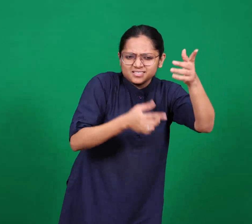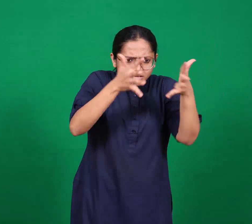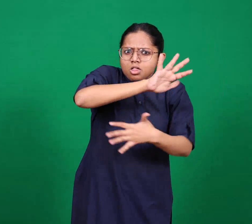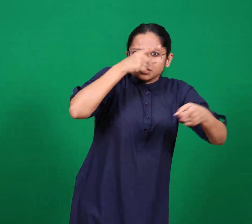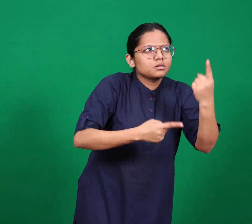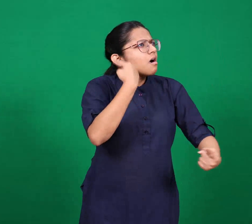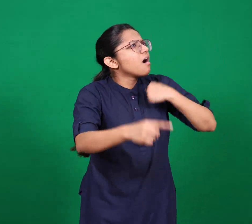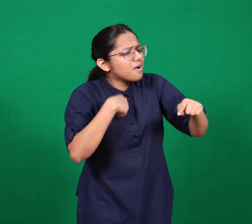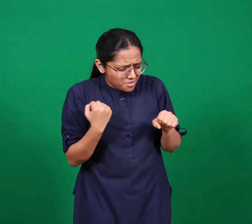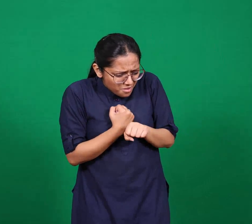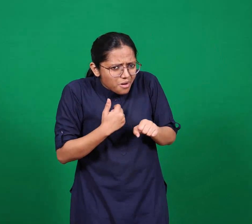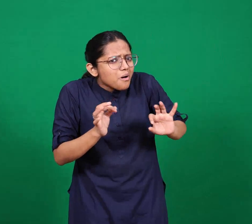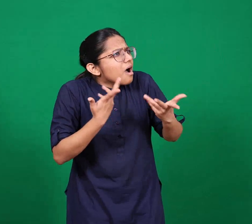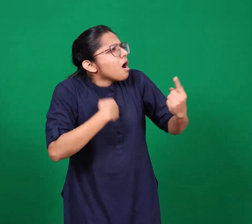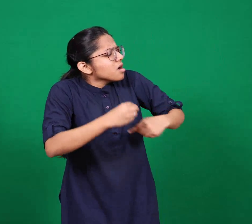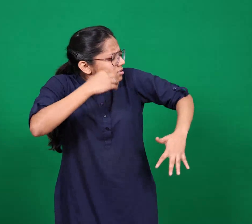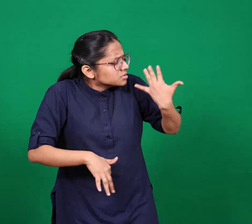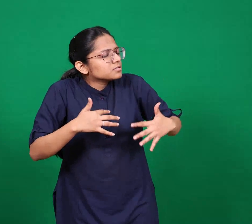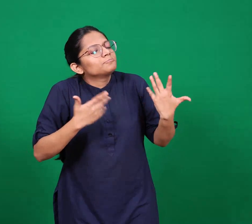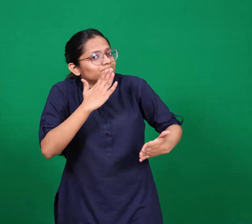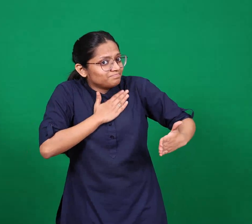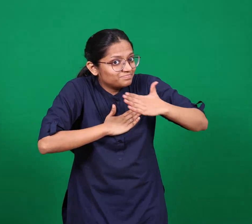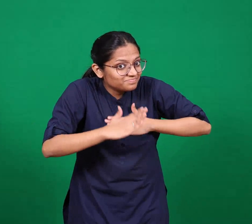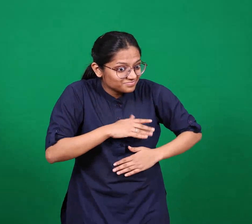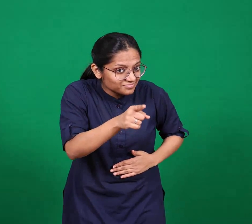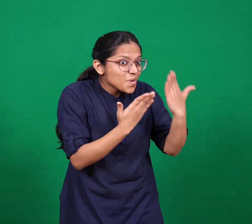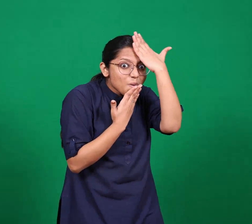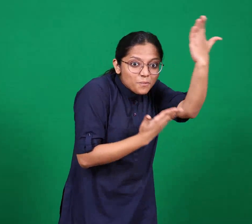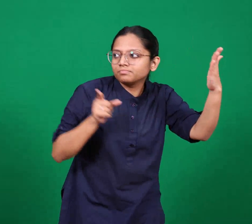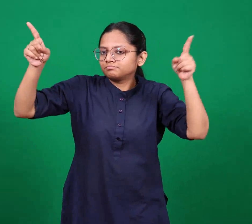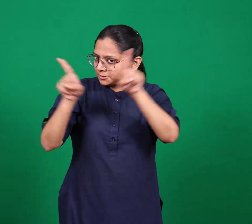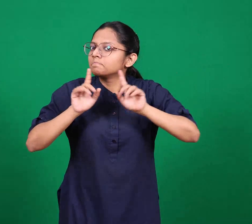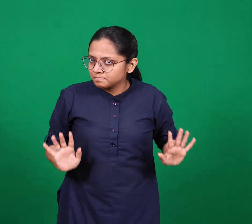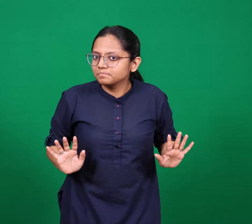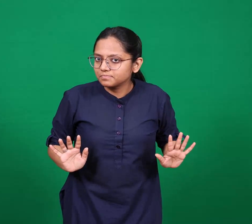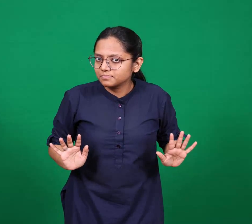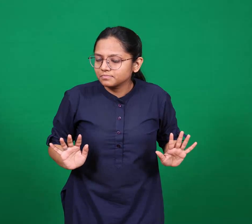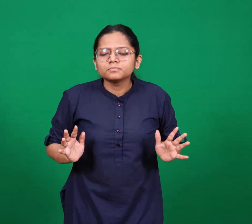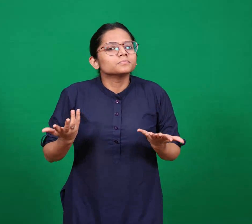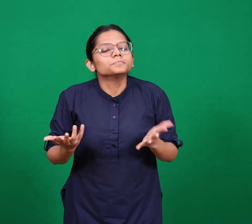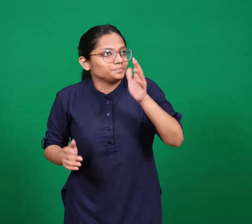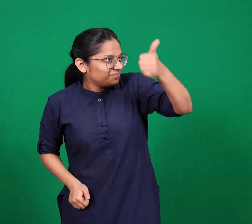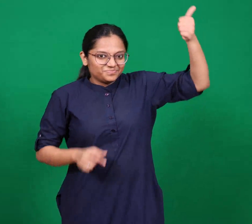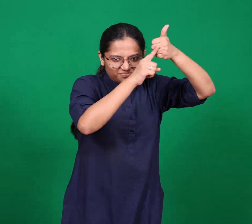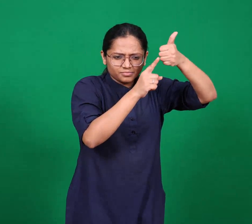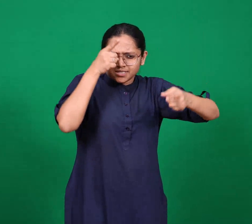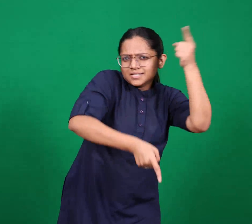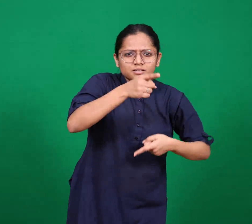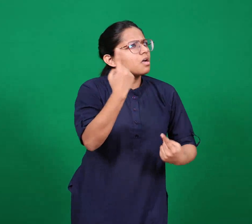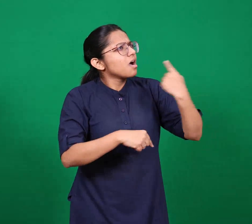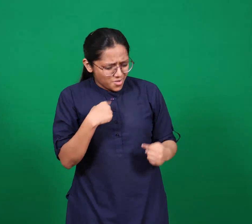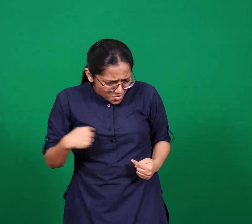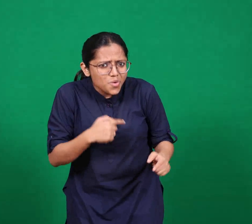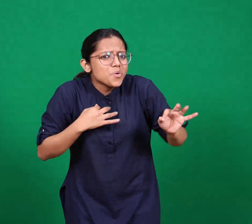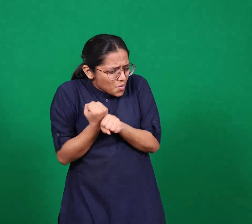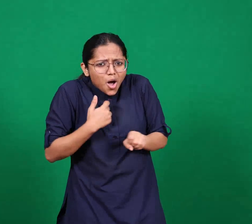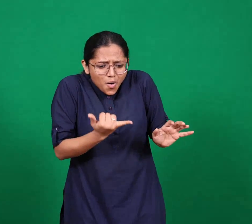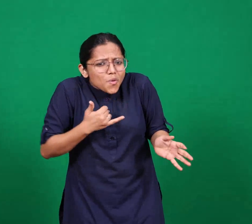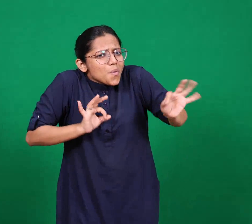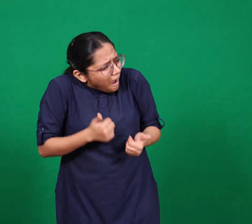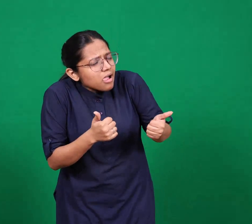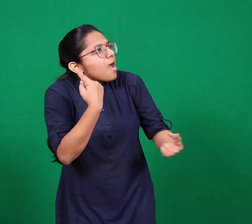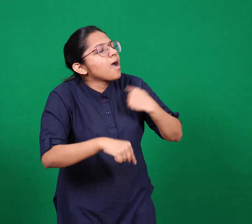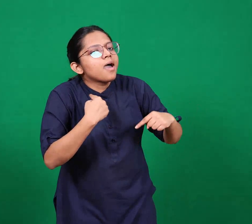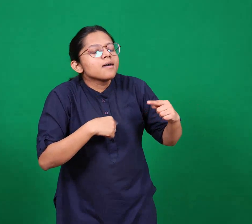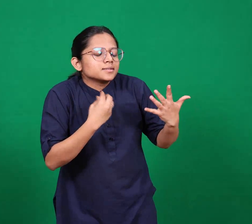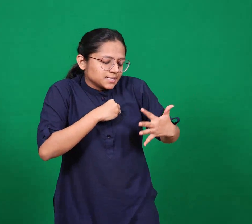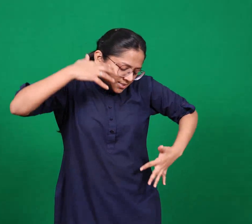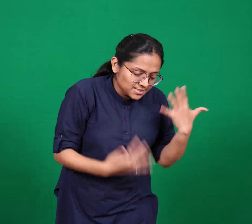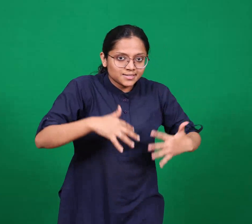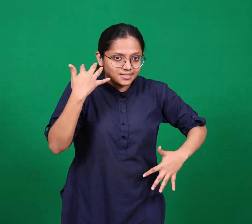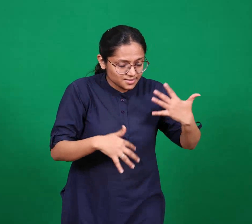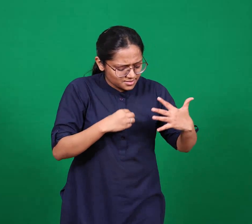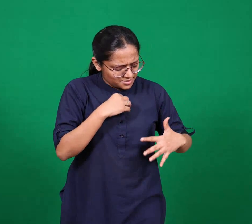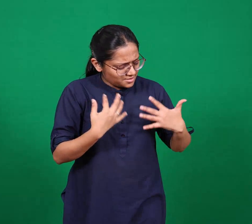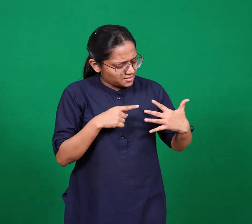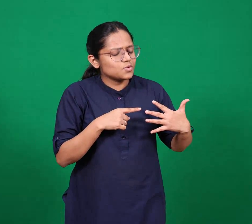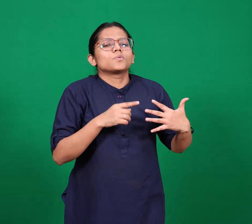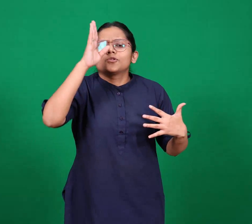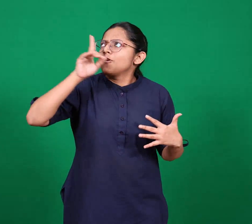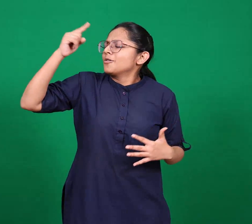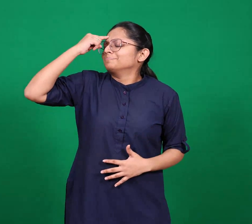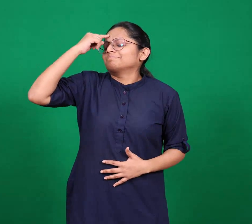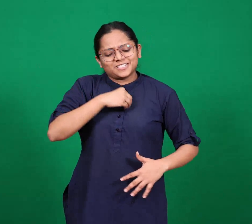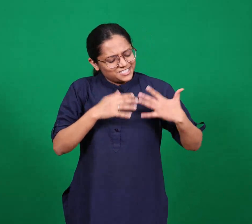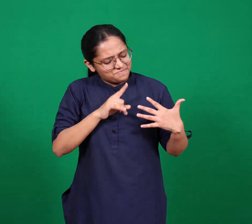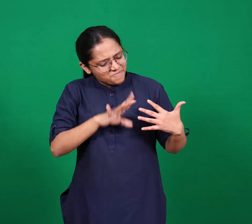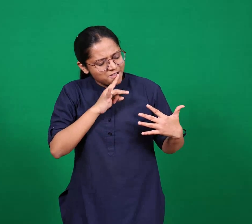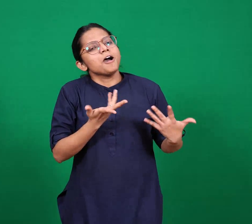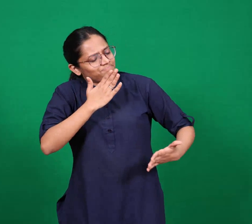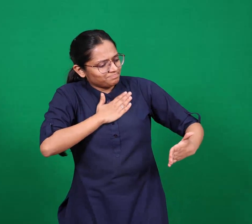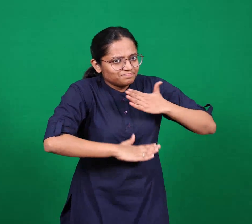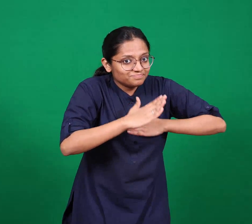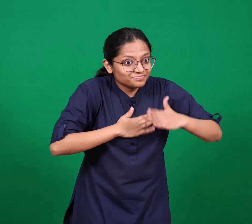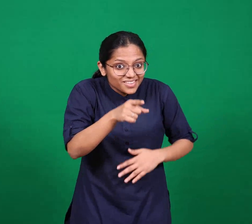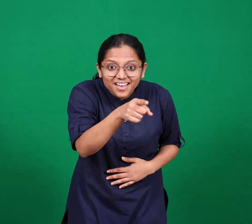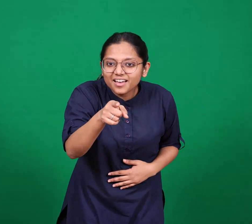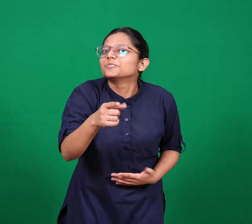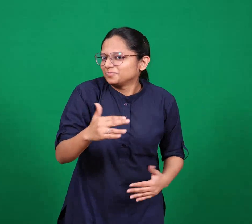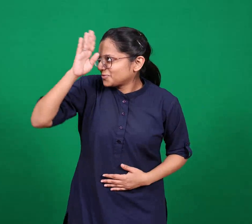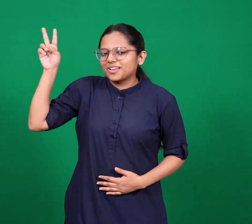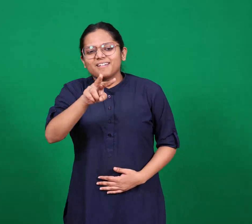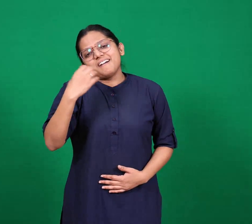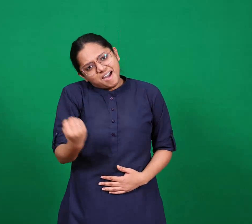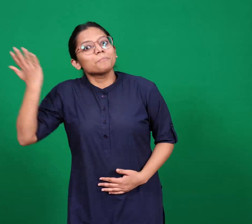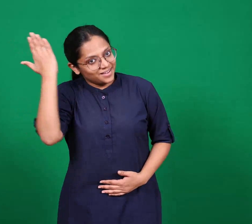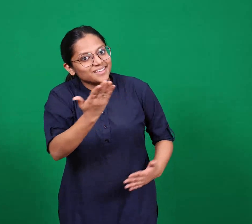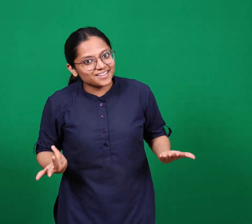For if anyone endures the pain of unjust suffering because he is conscious of God, this is to be commended.